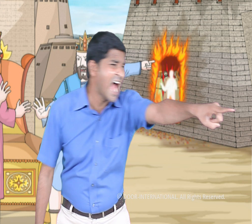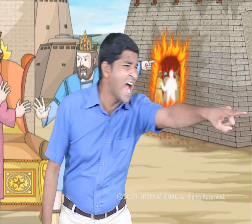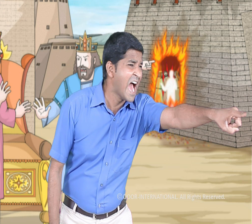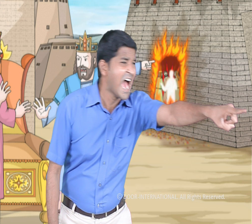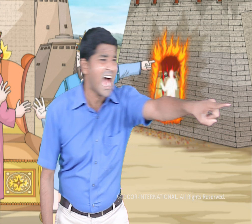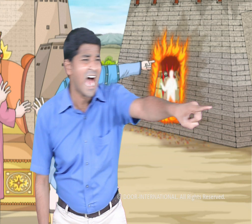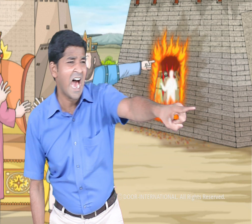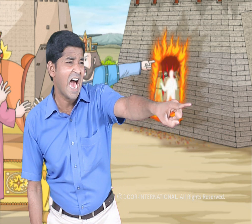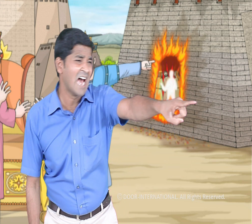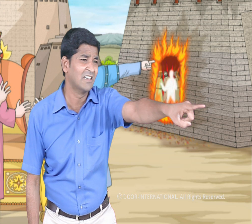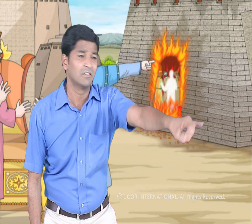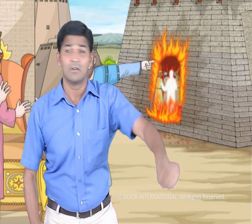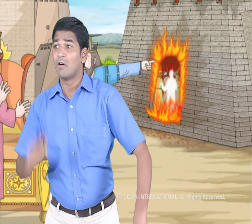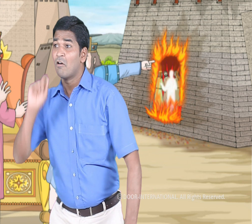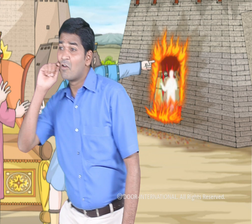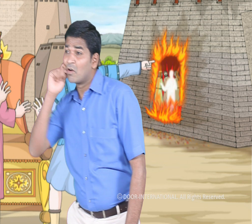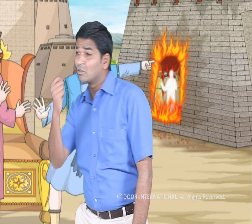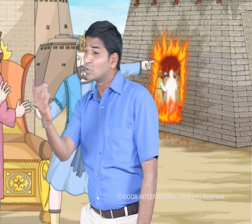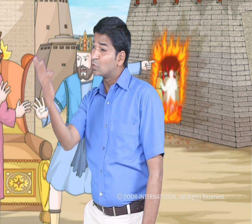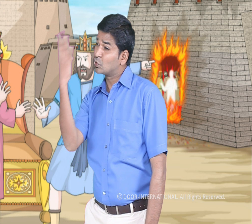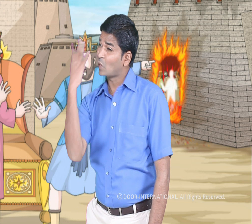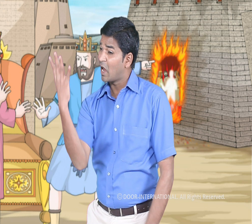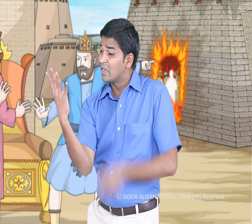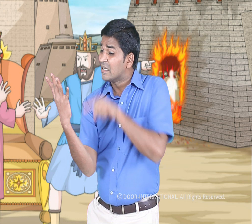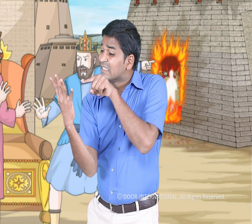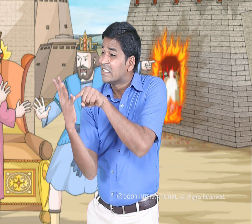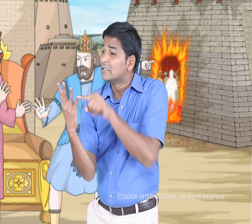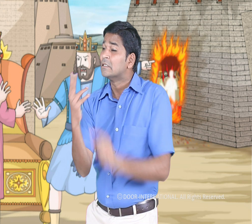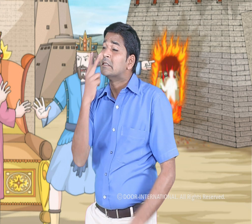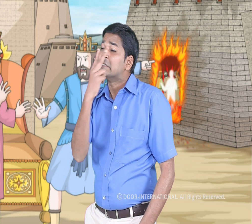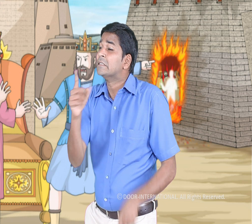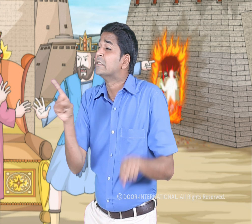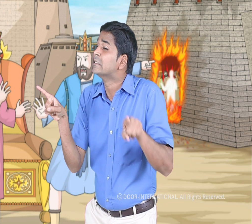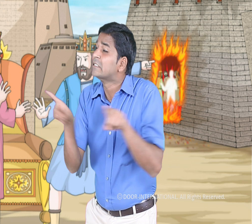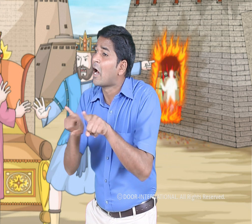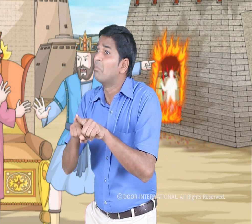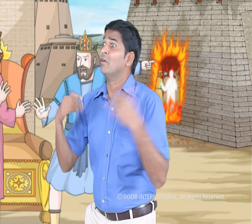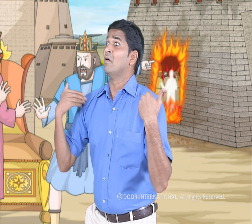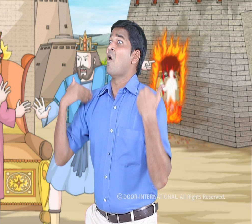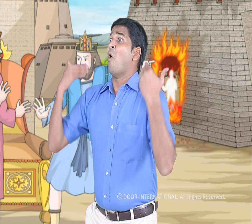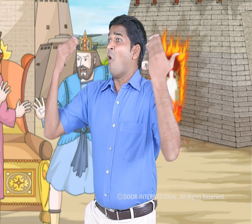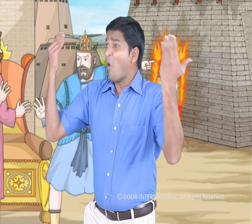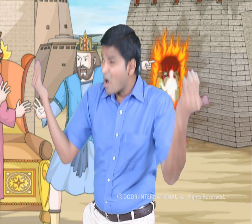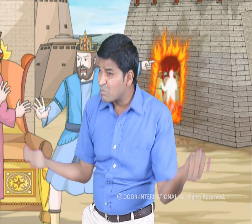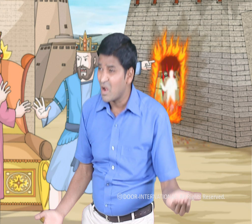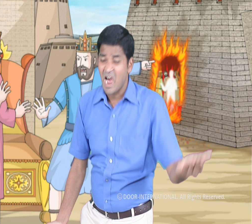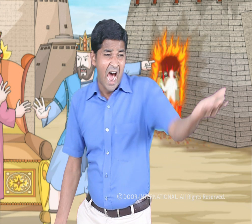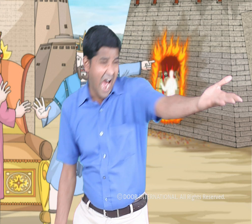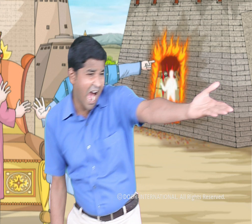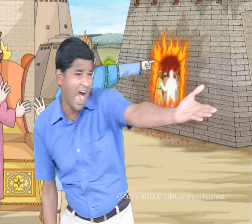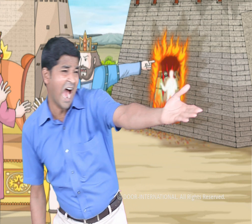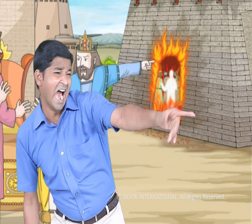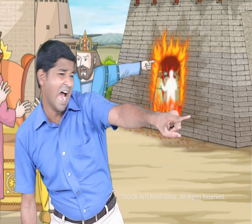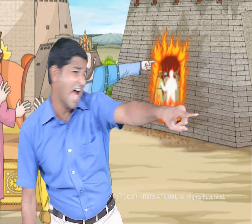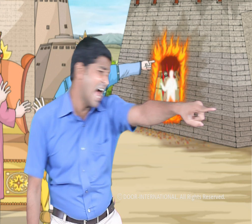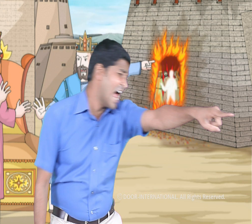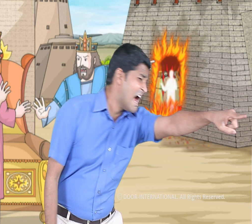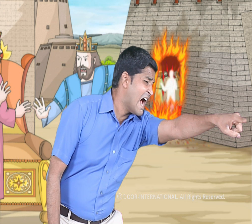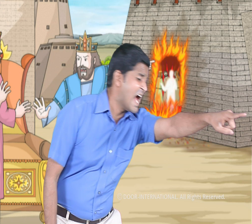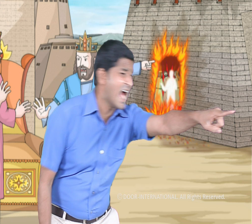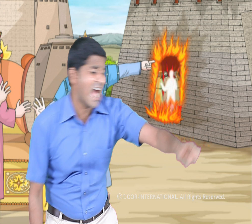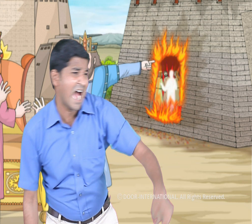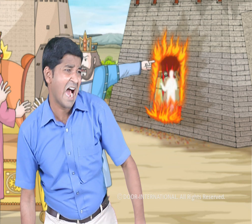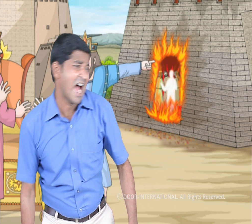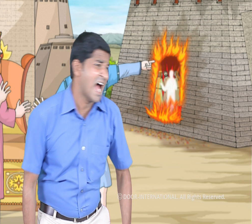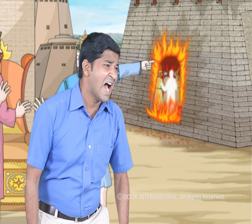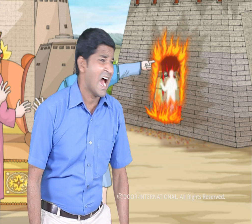he exclaimed.